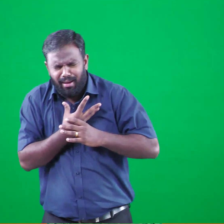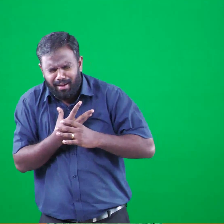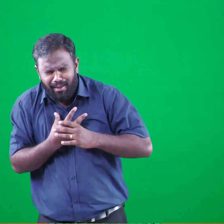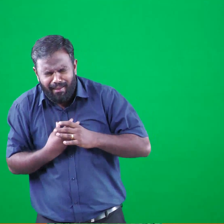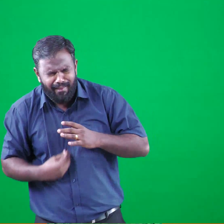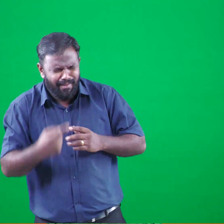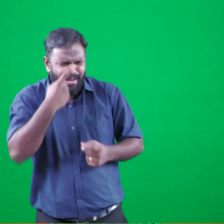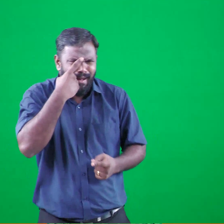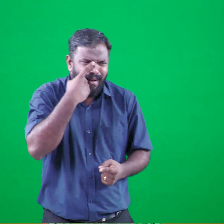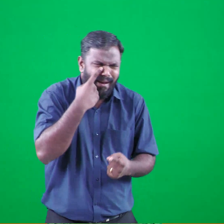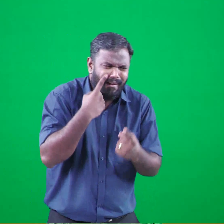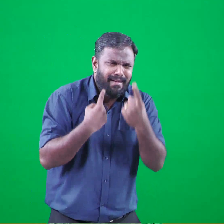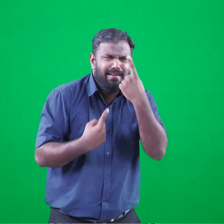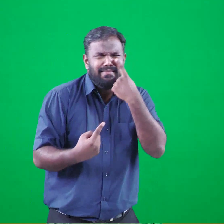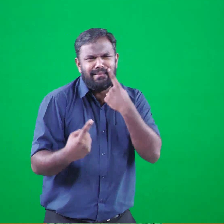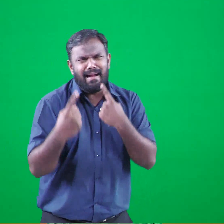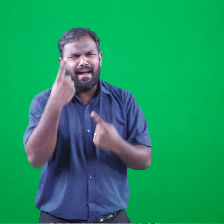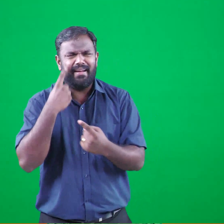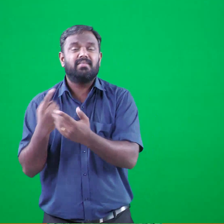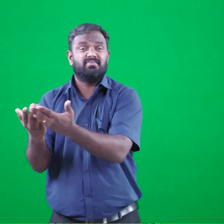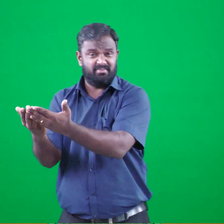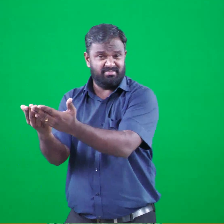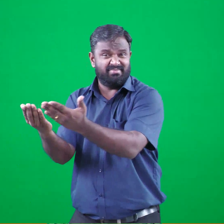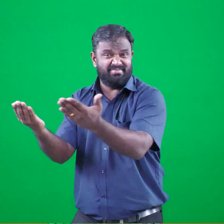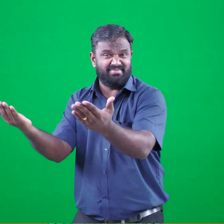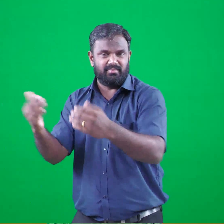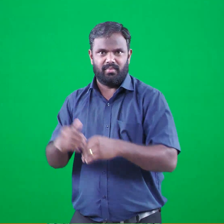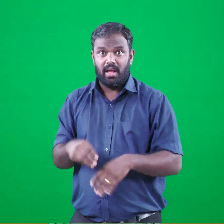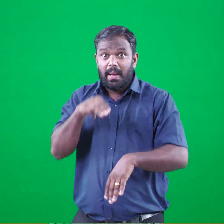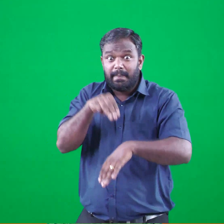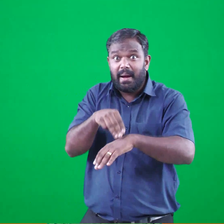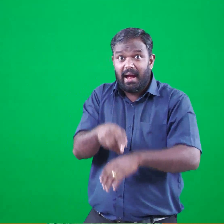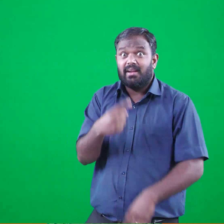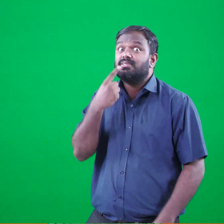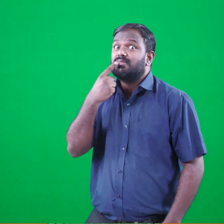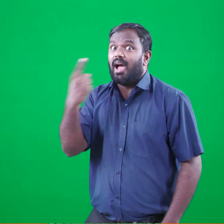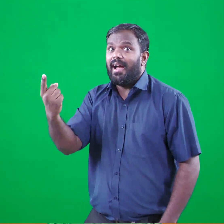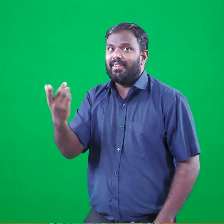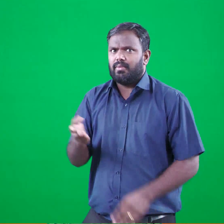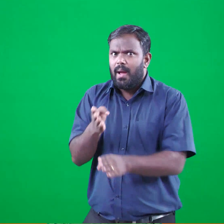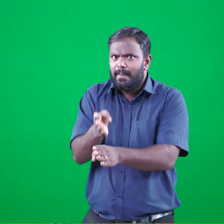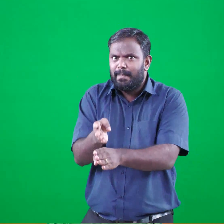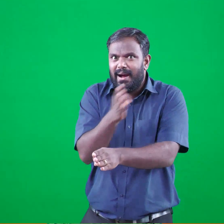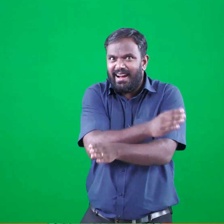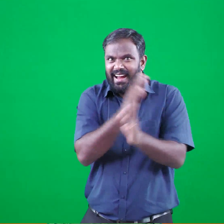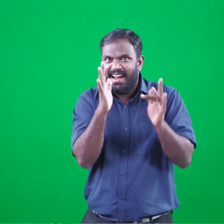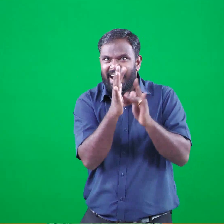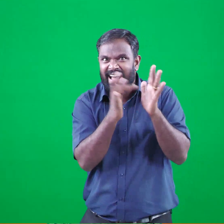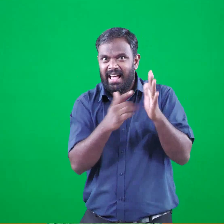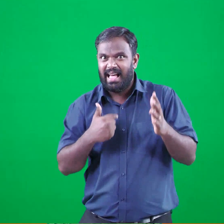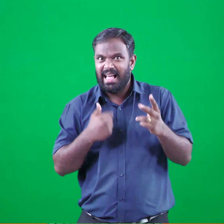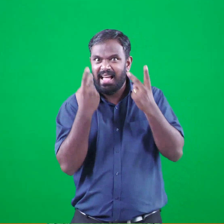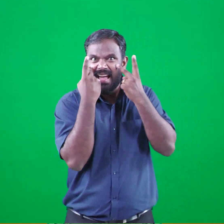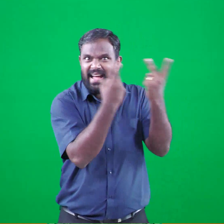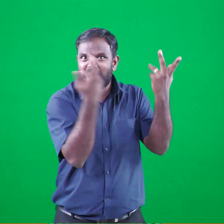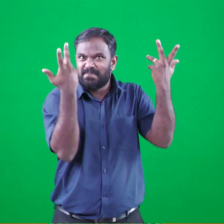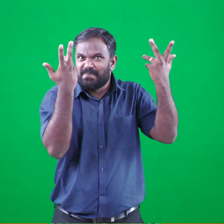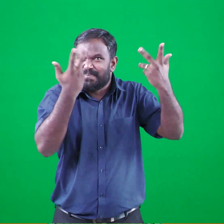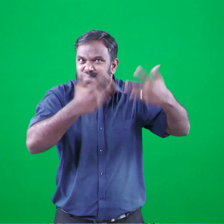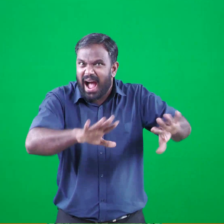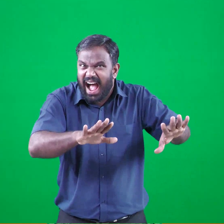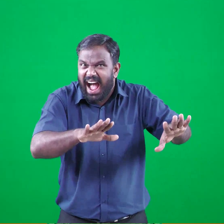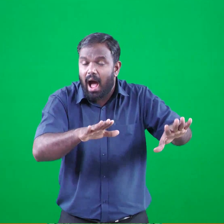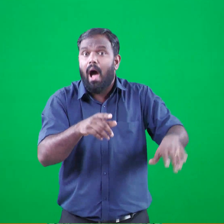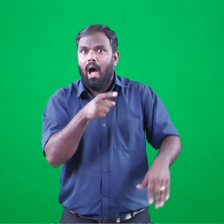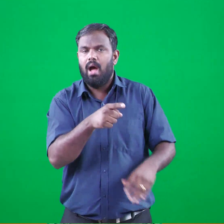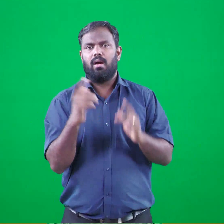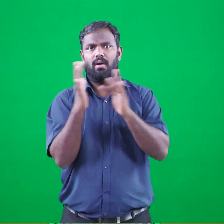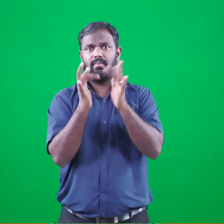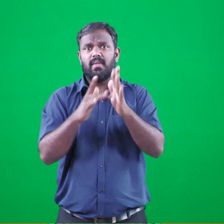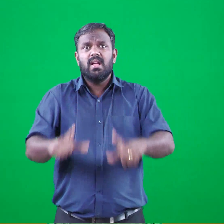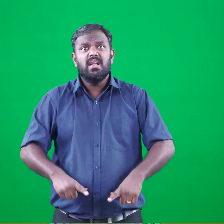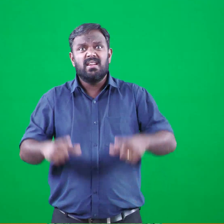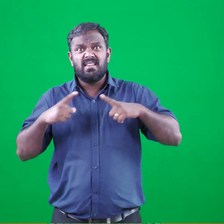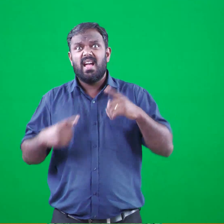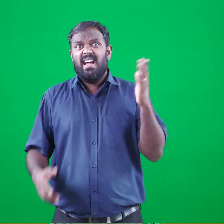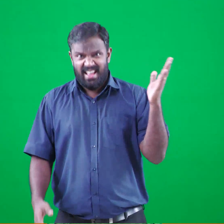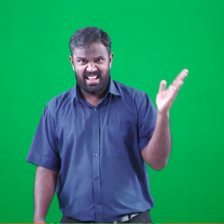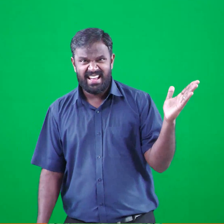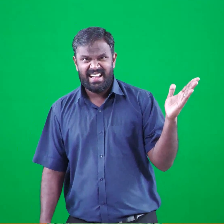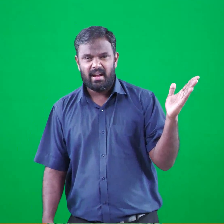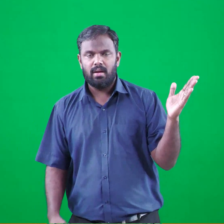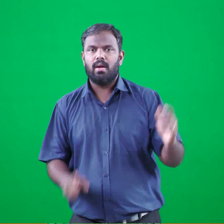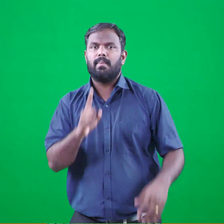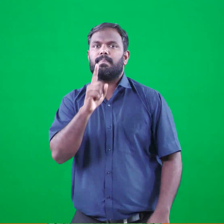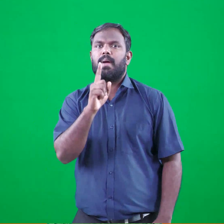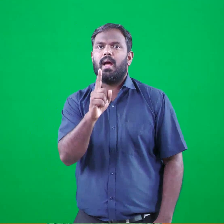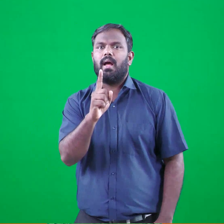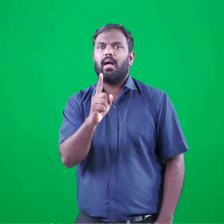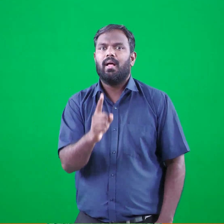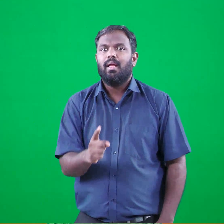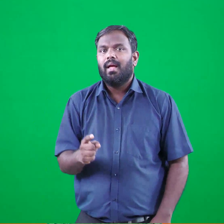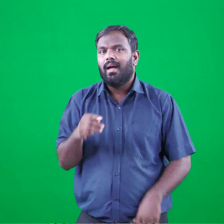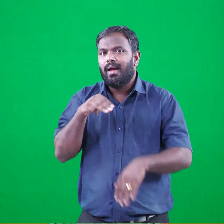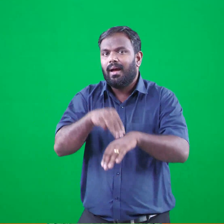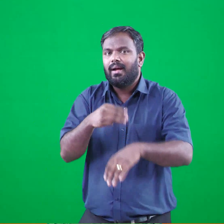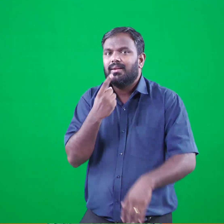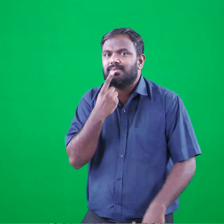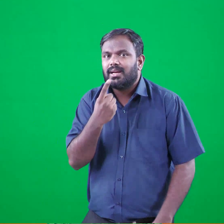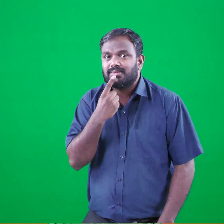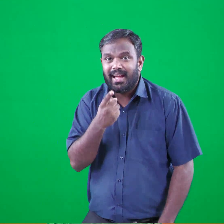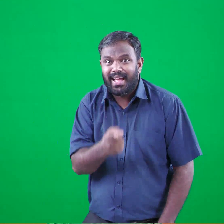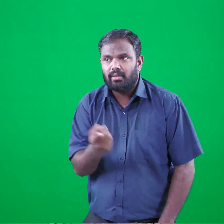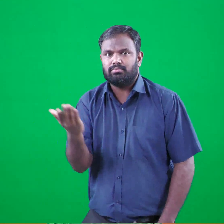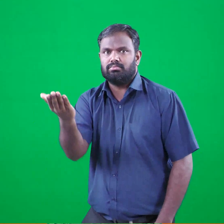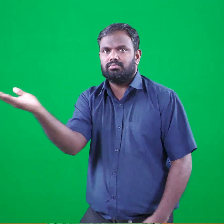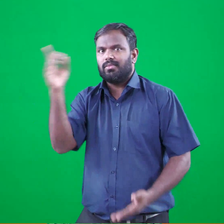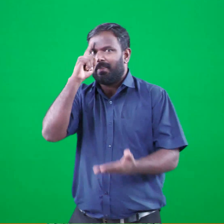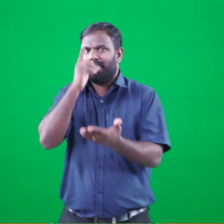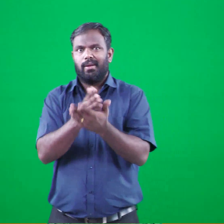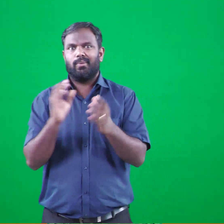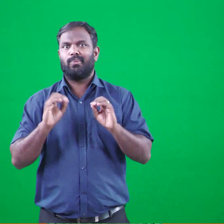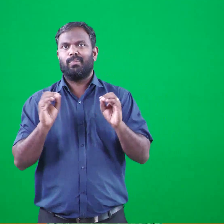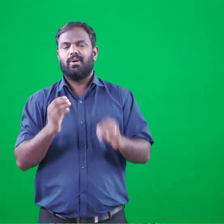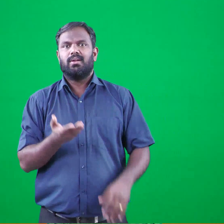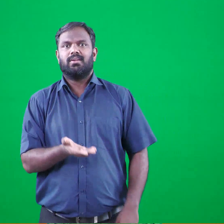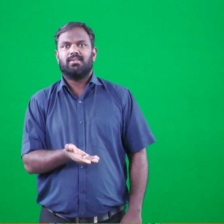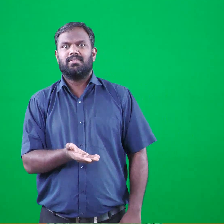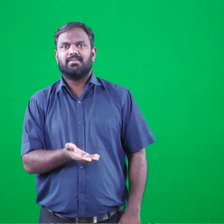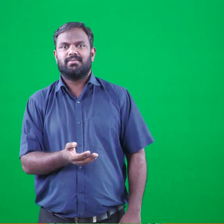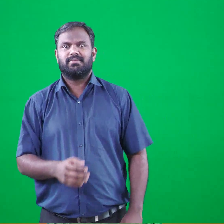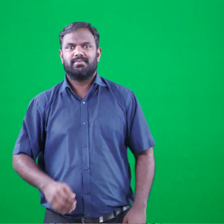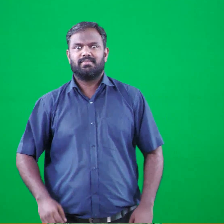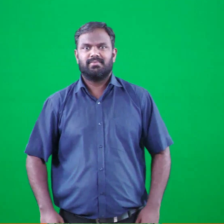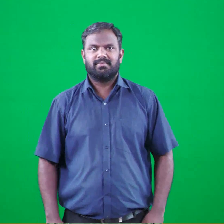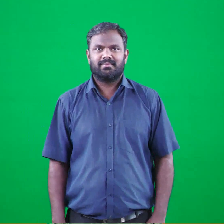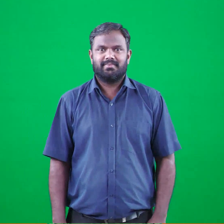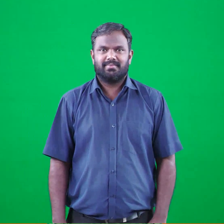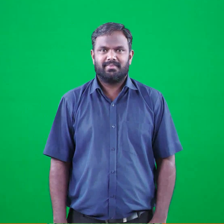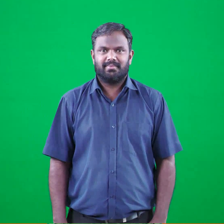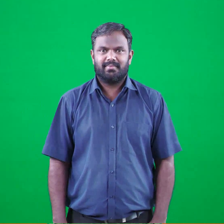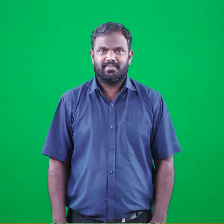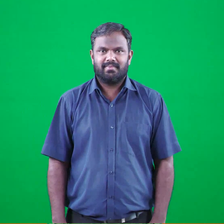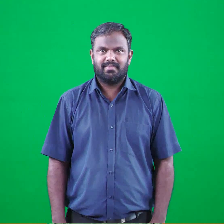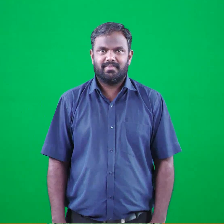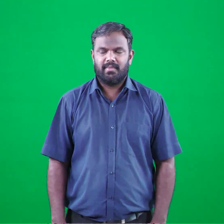And when they heard that Jesus was alive and she had seen Him, they did not believe it.